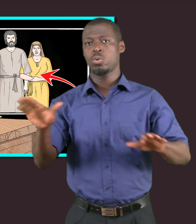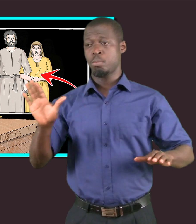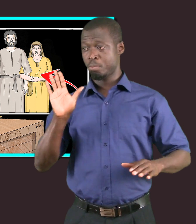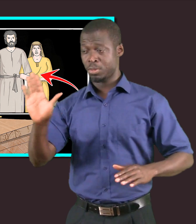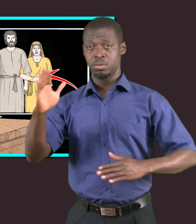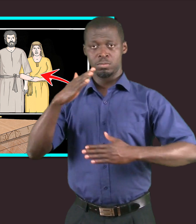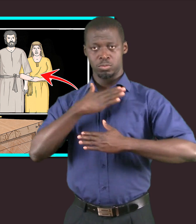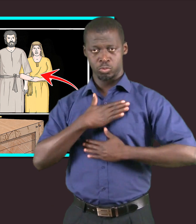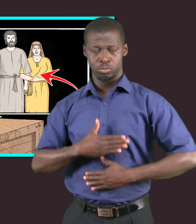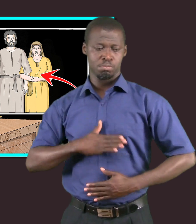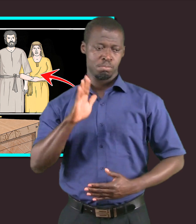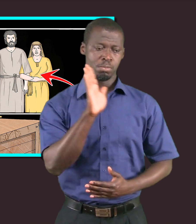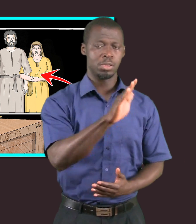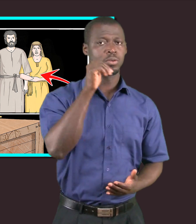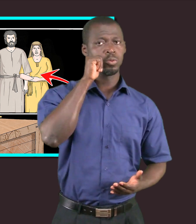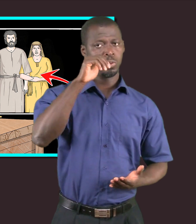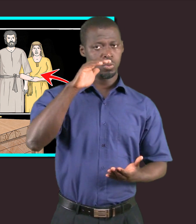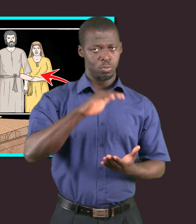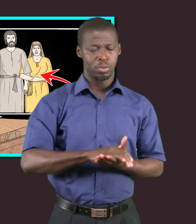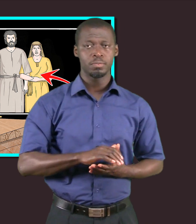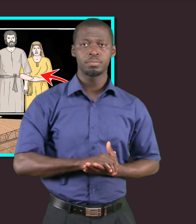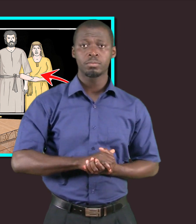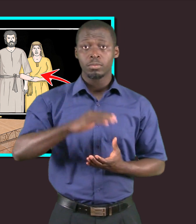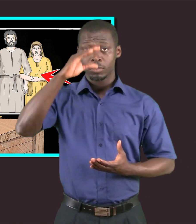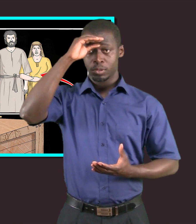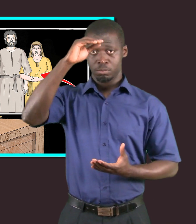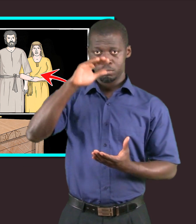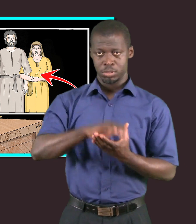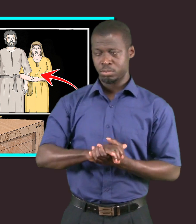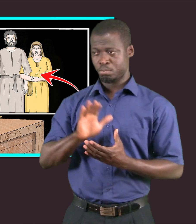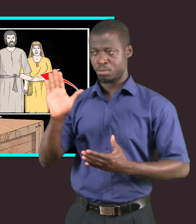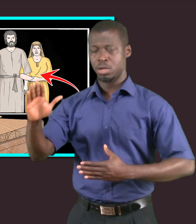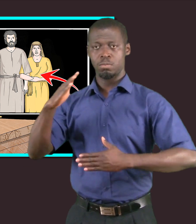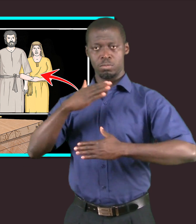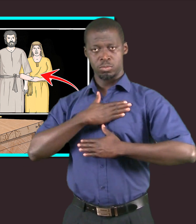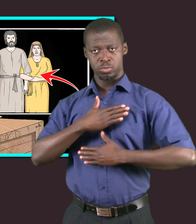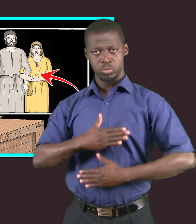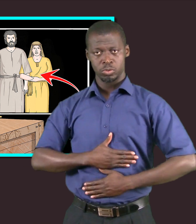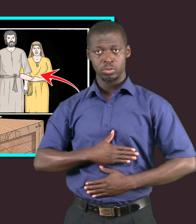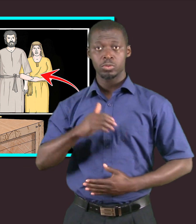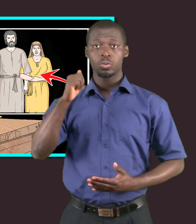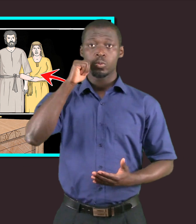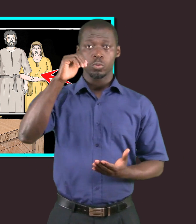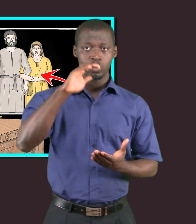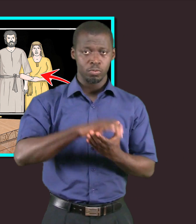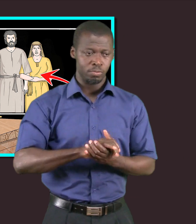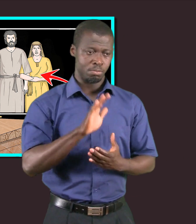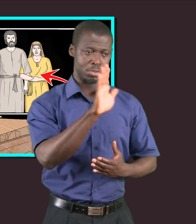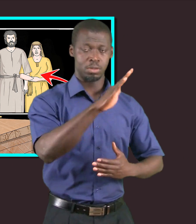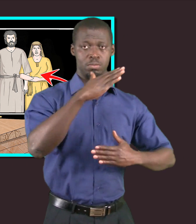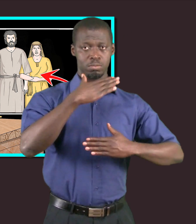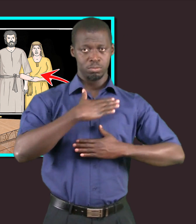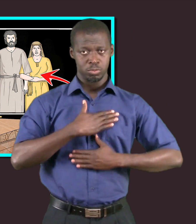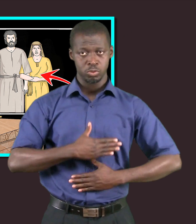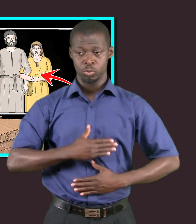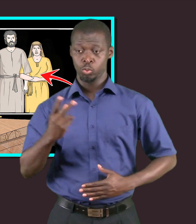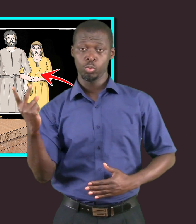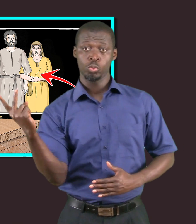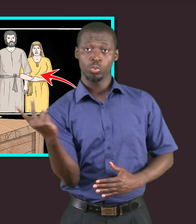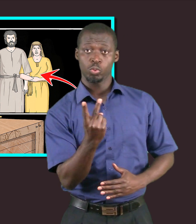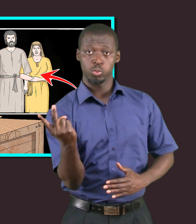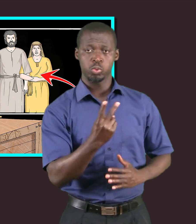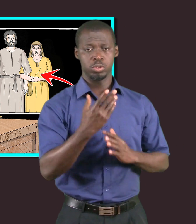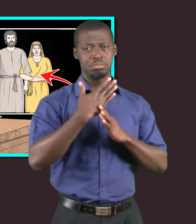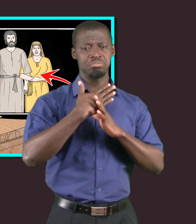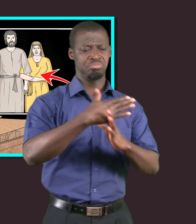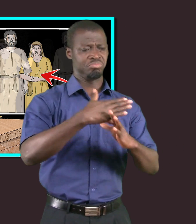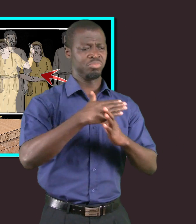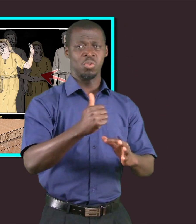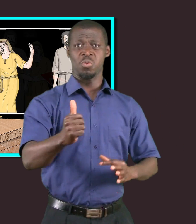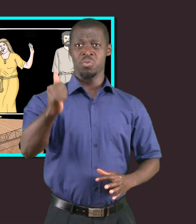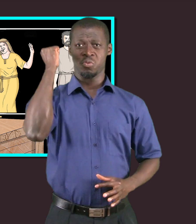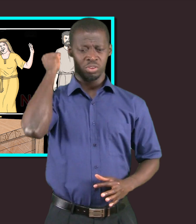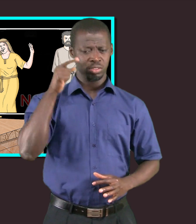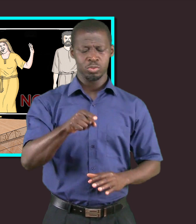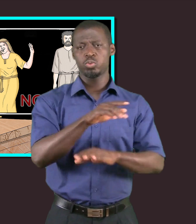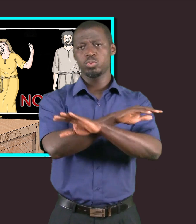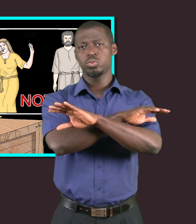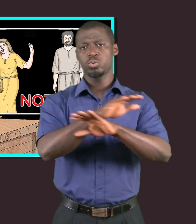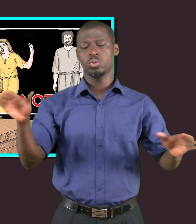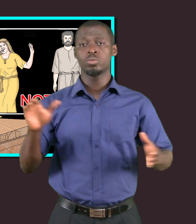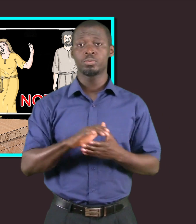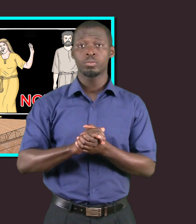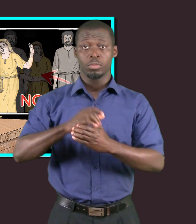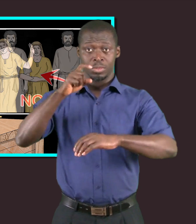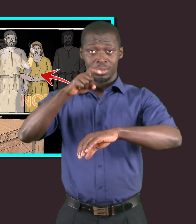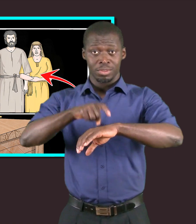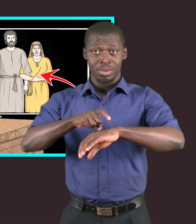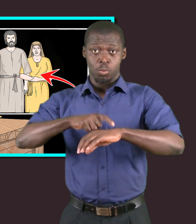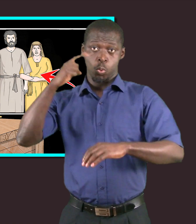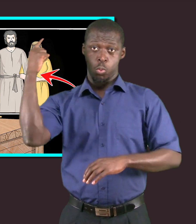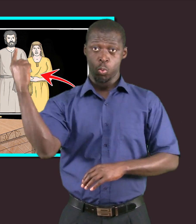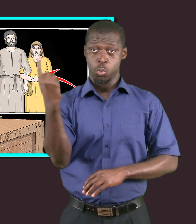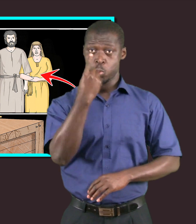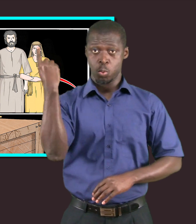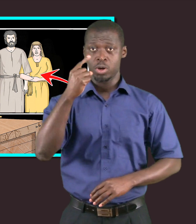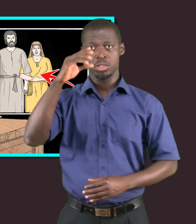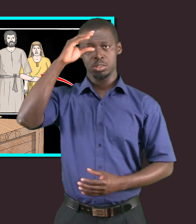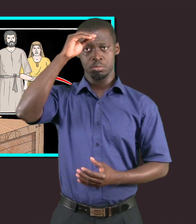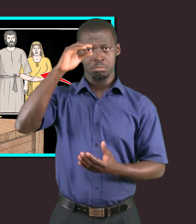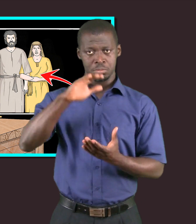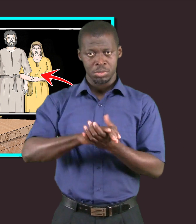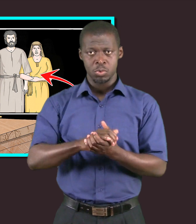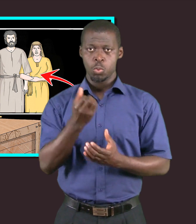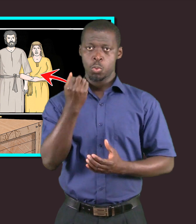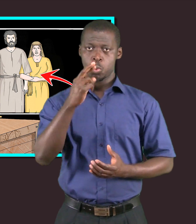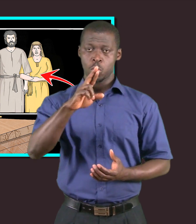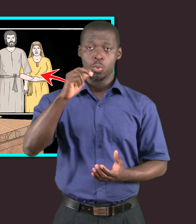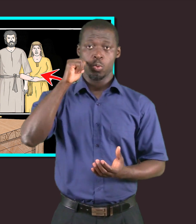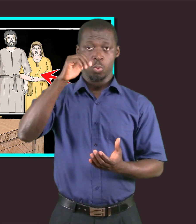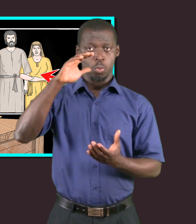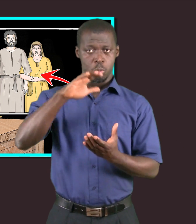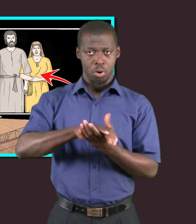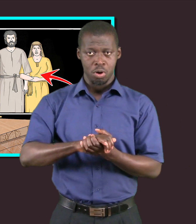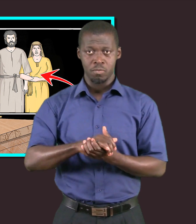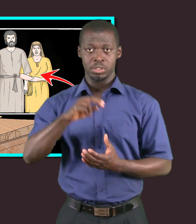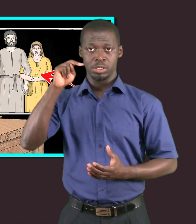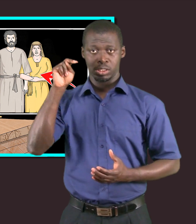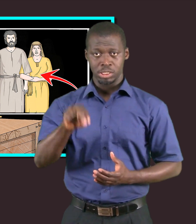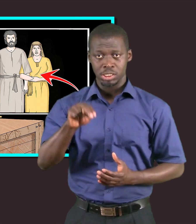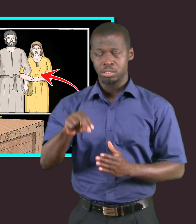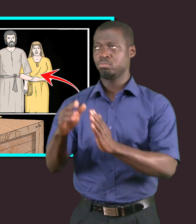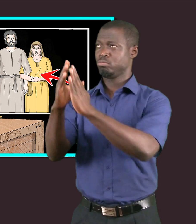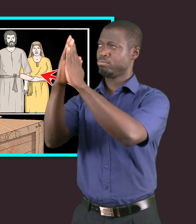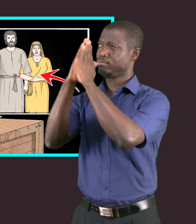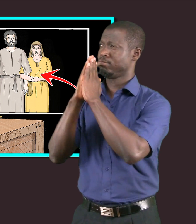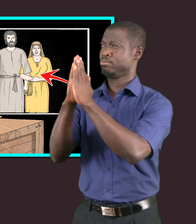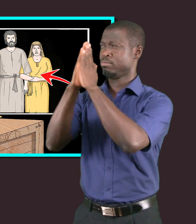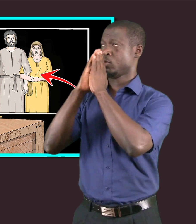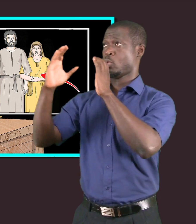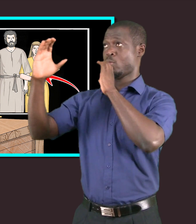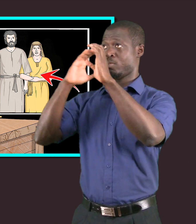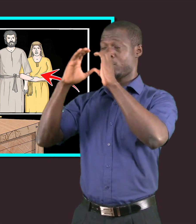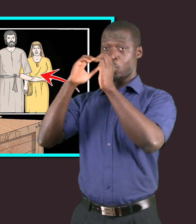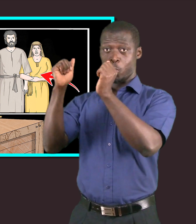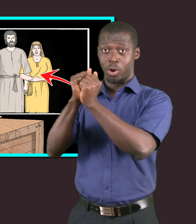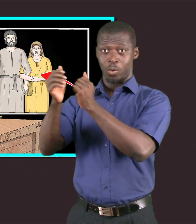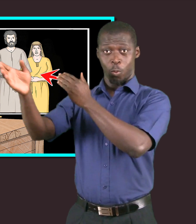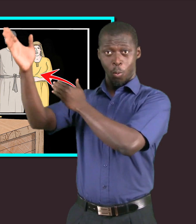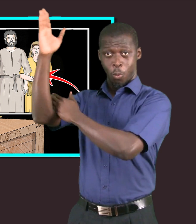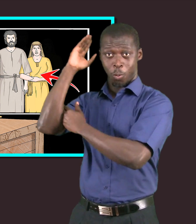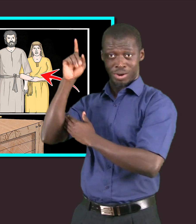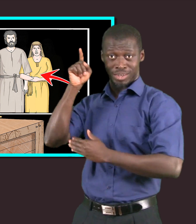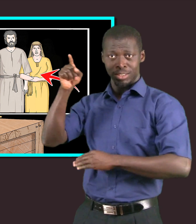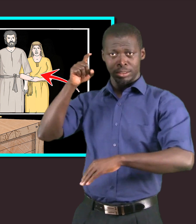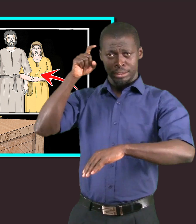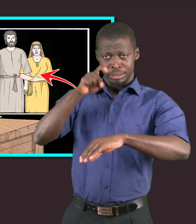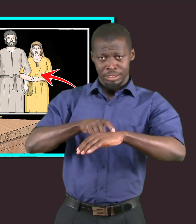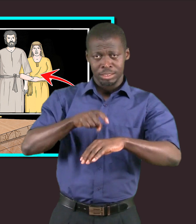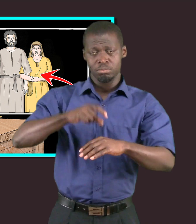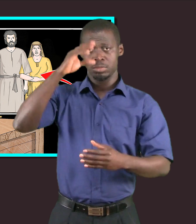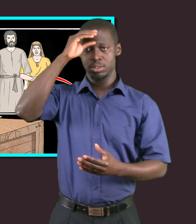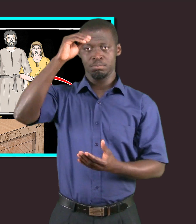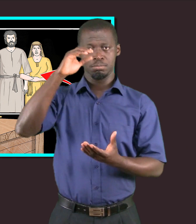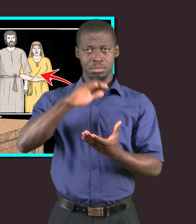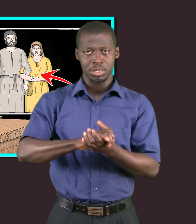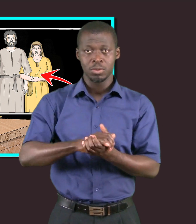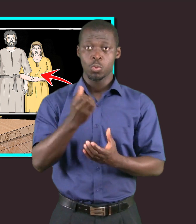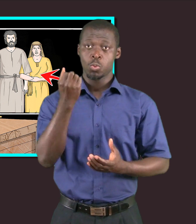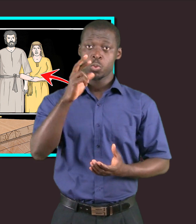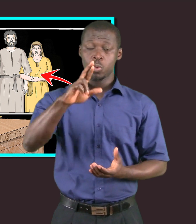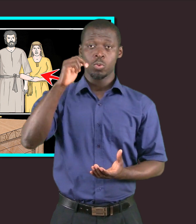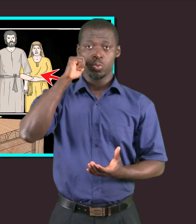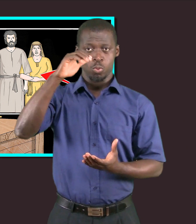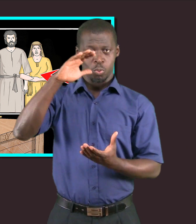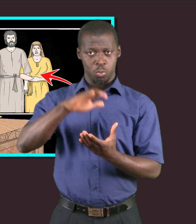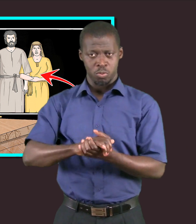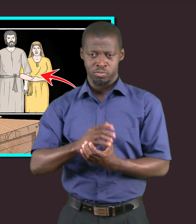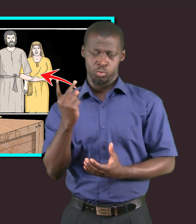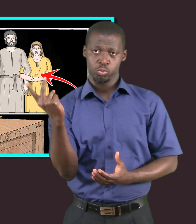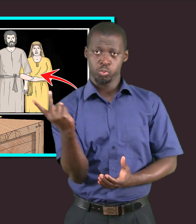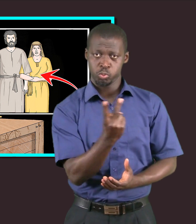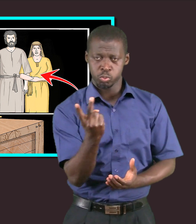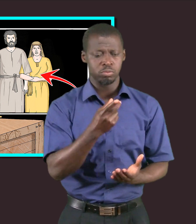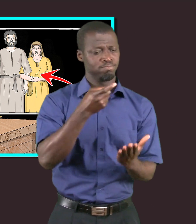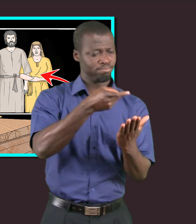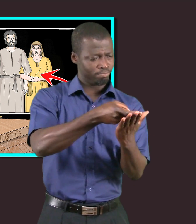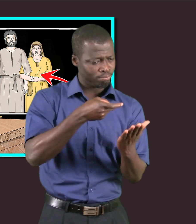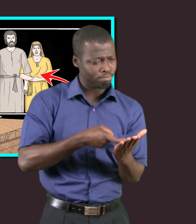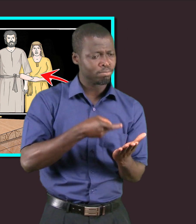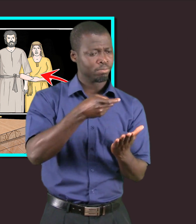Likewise the husband does not have authority over his own body, but the wife.